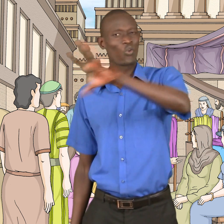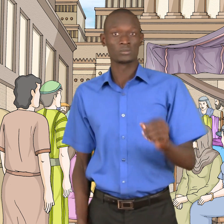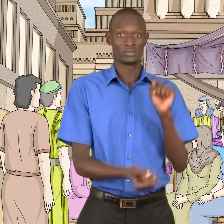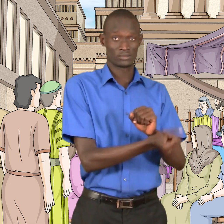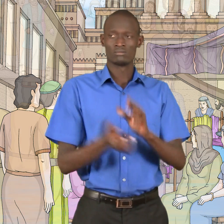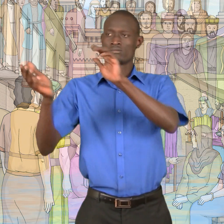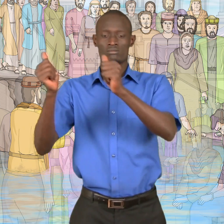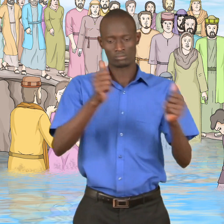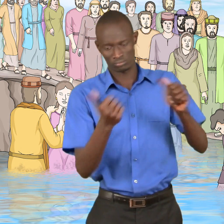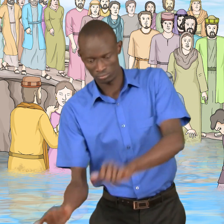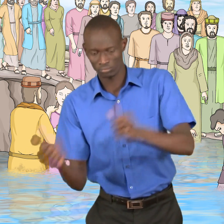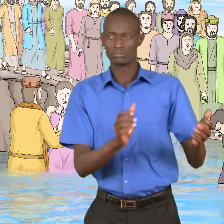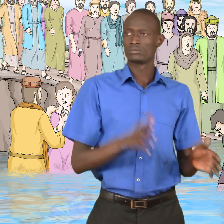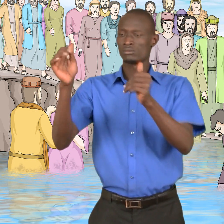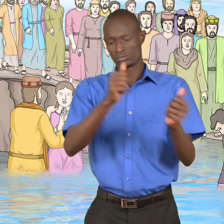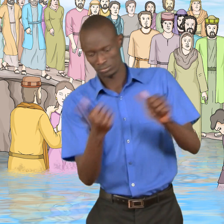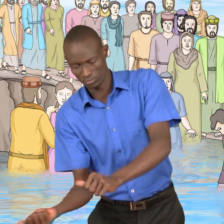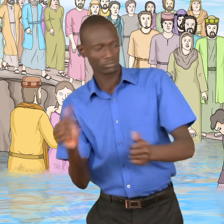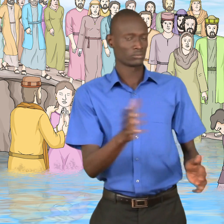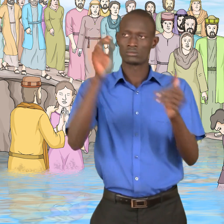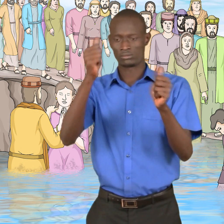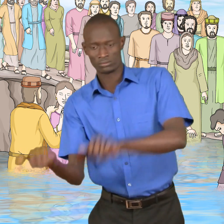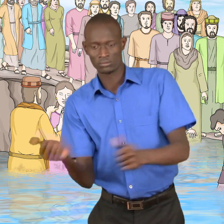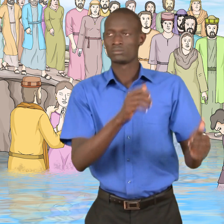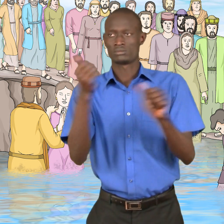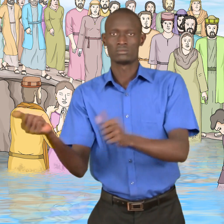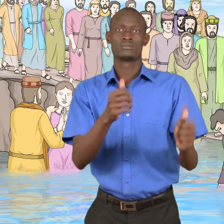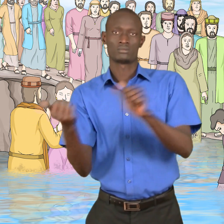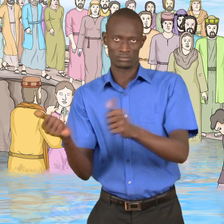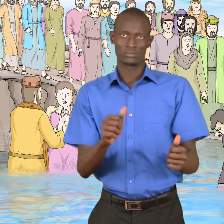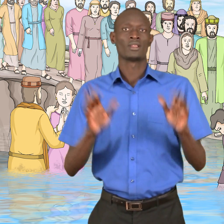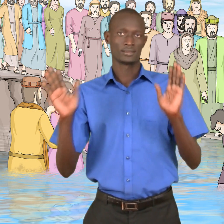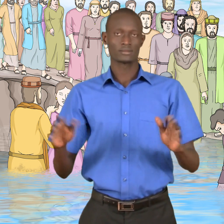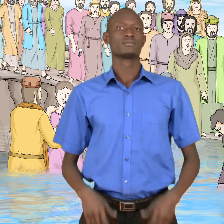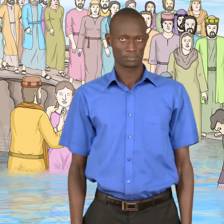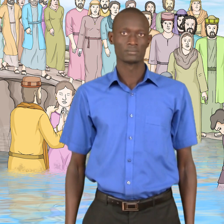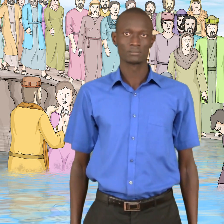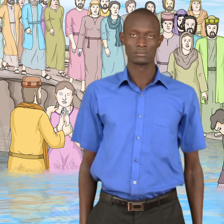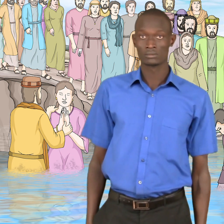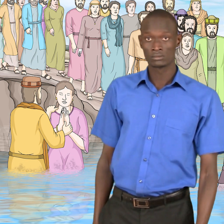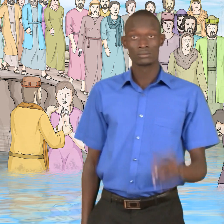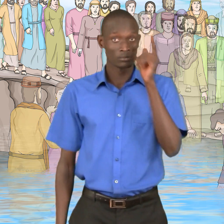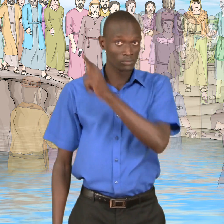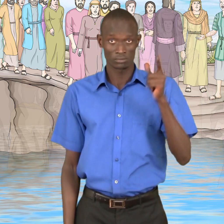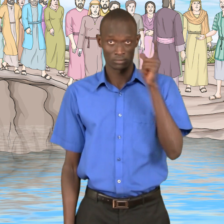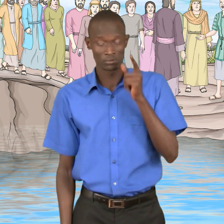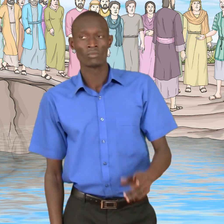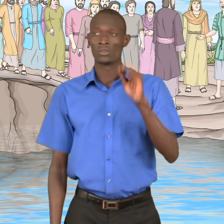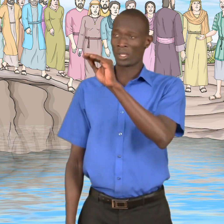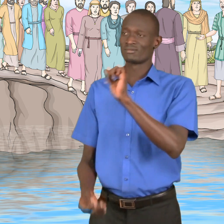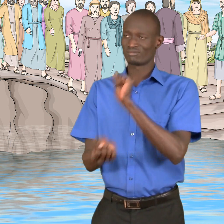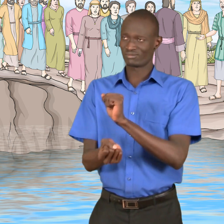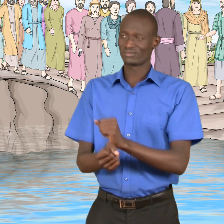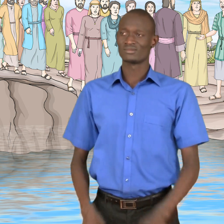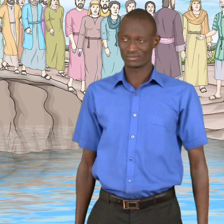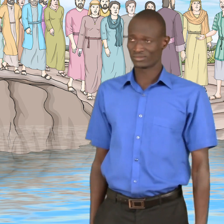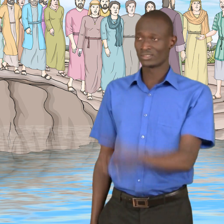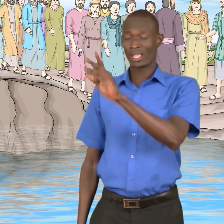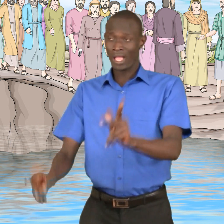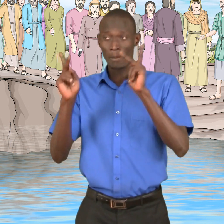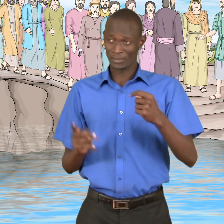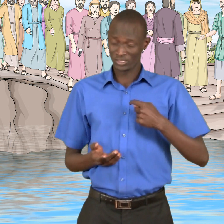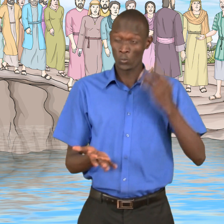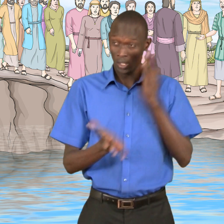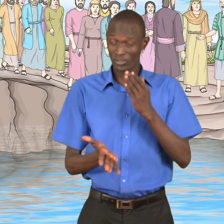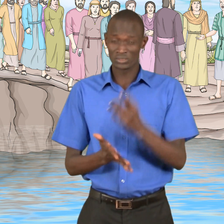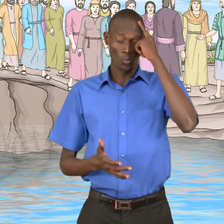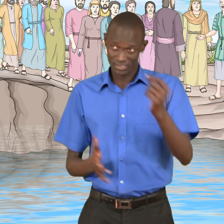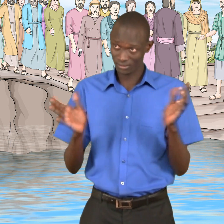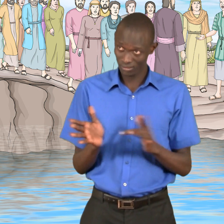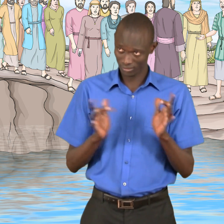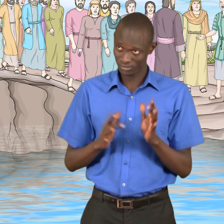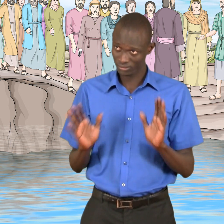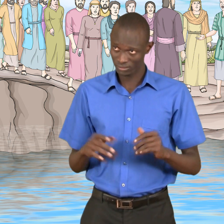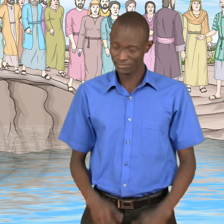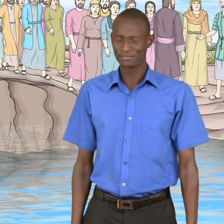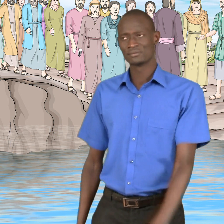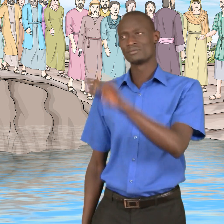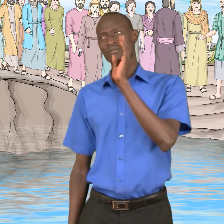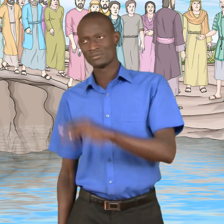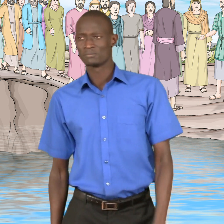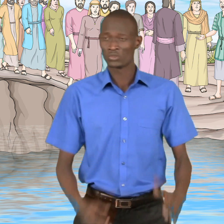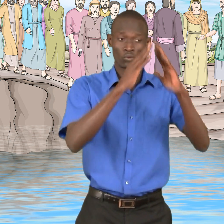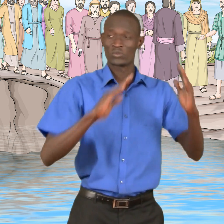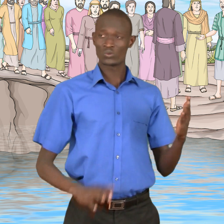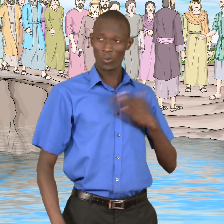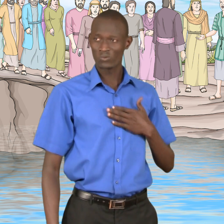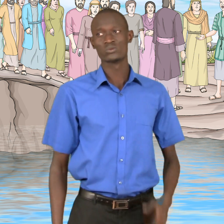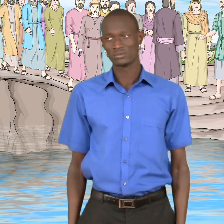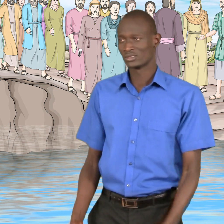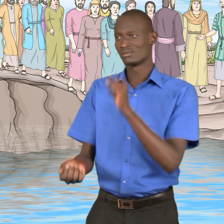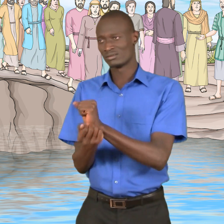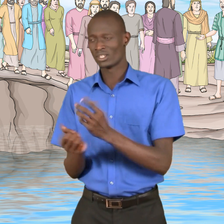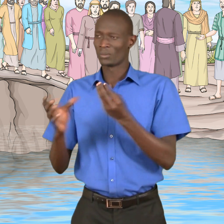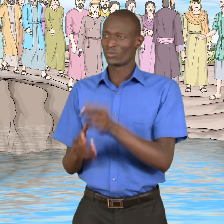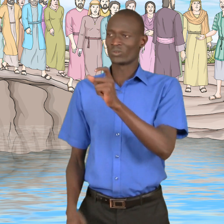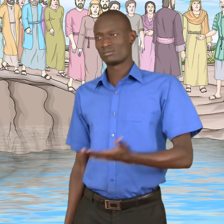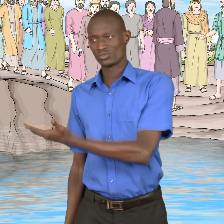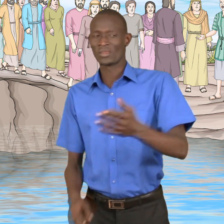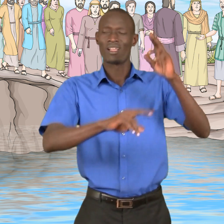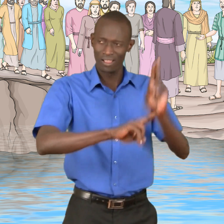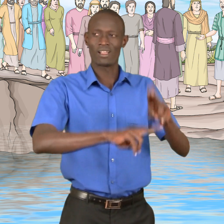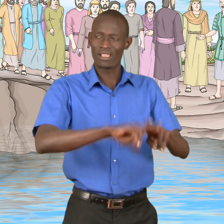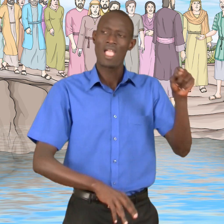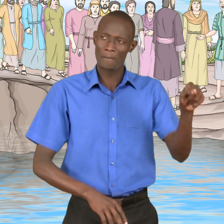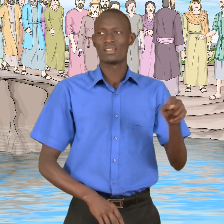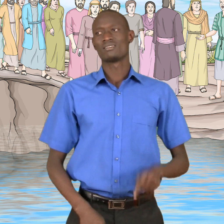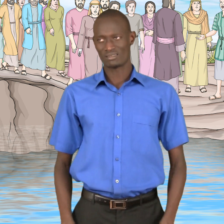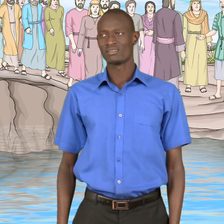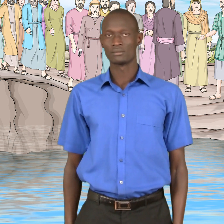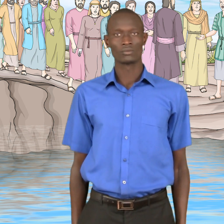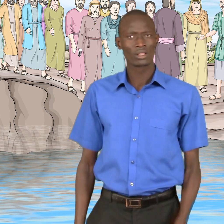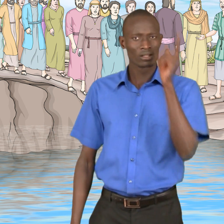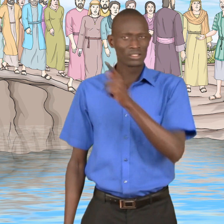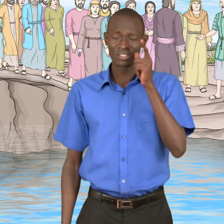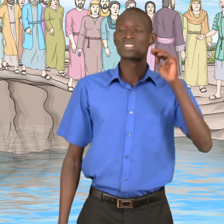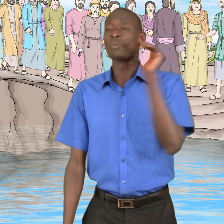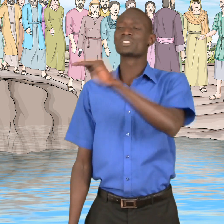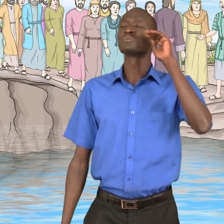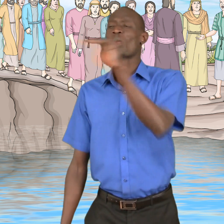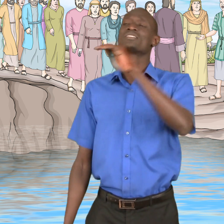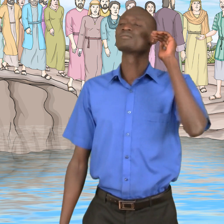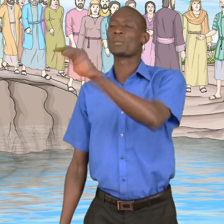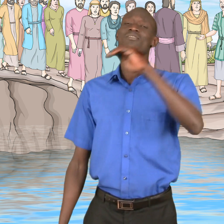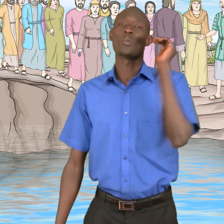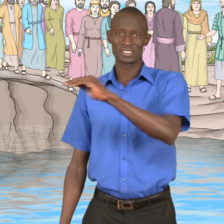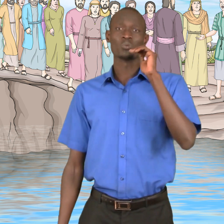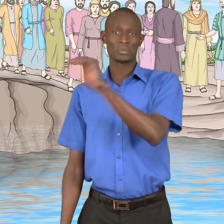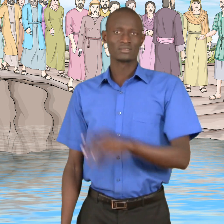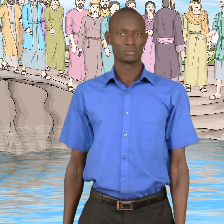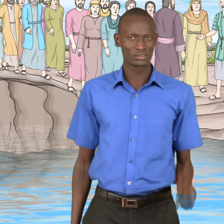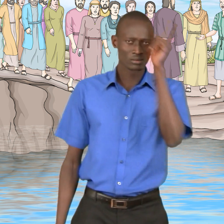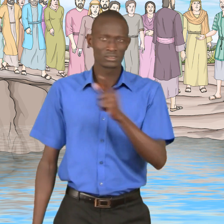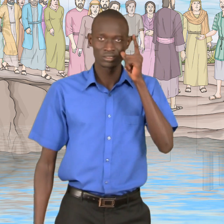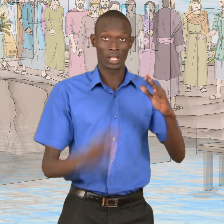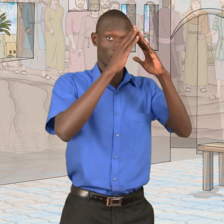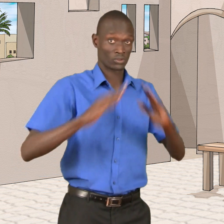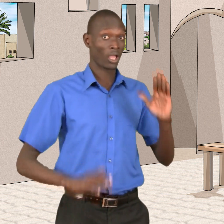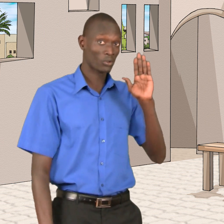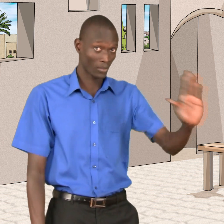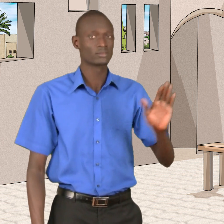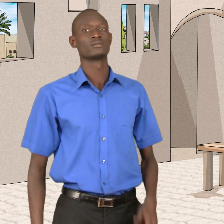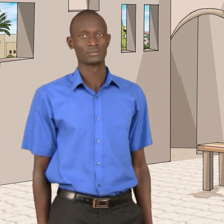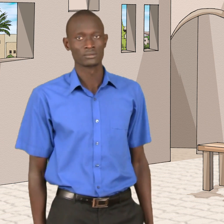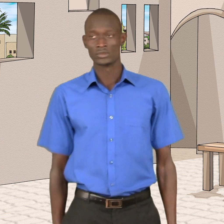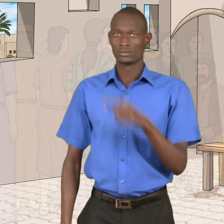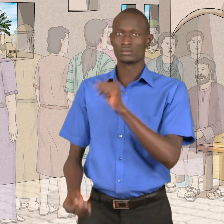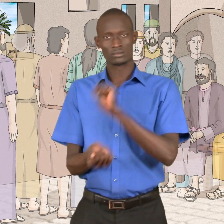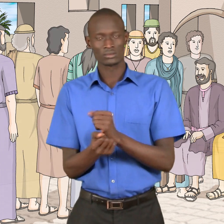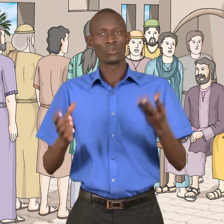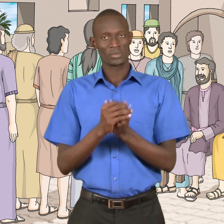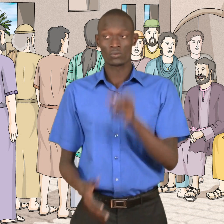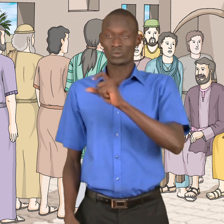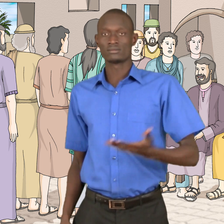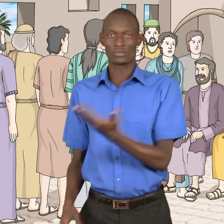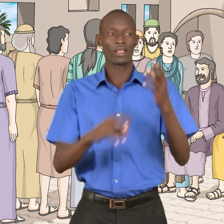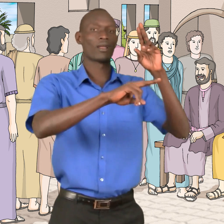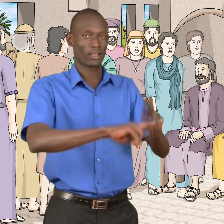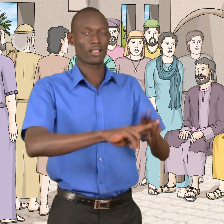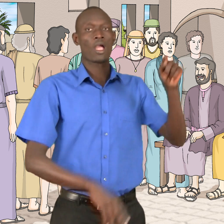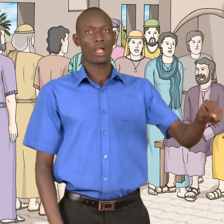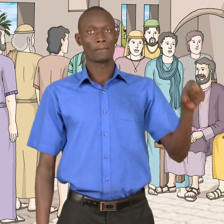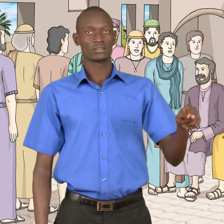And when she and her household had been baptized, she urged us, “If you consider me a believer in the Lord, come and stay at my house.”